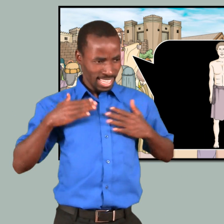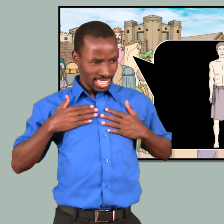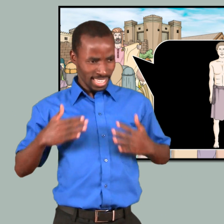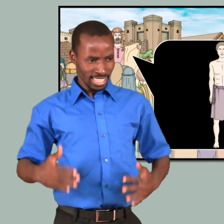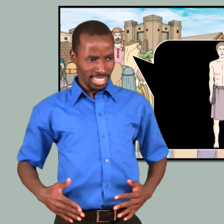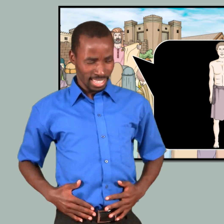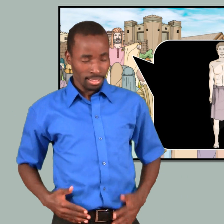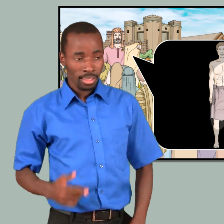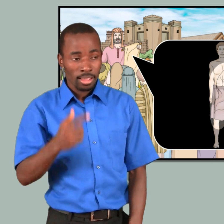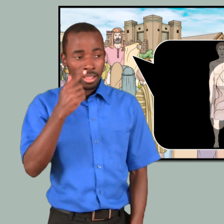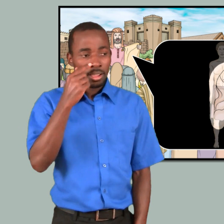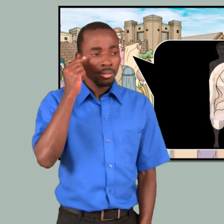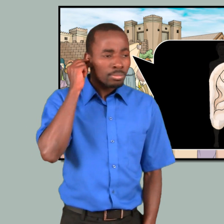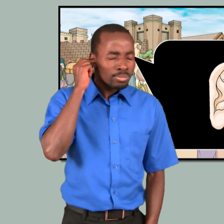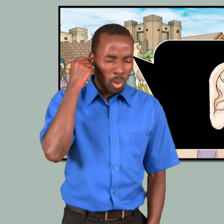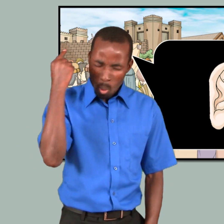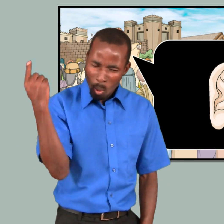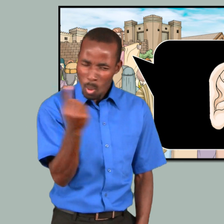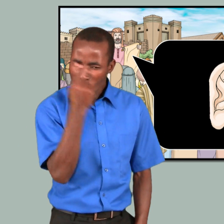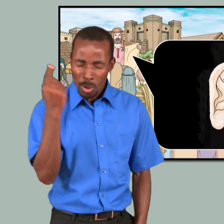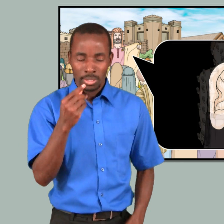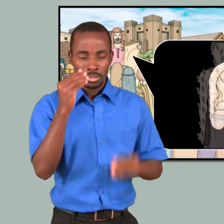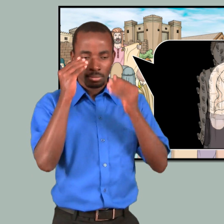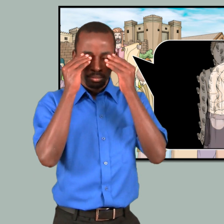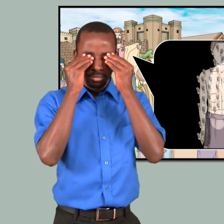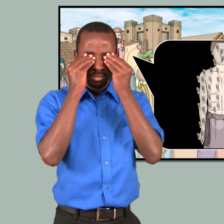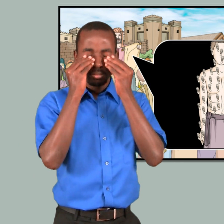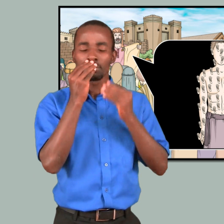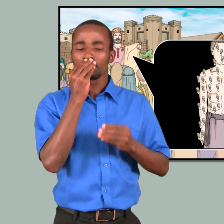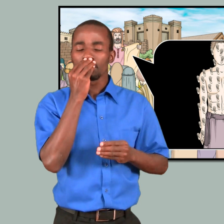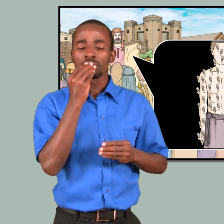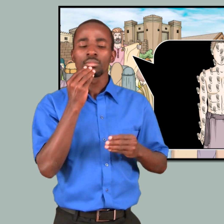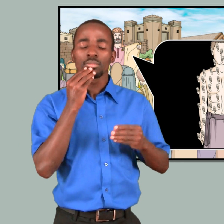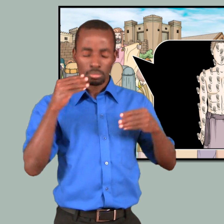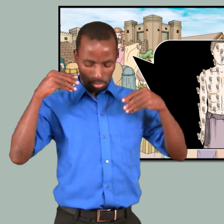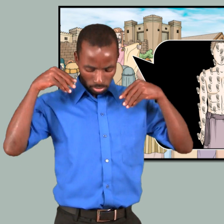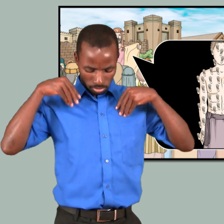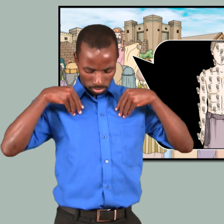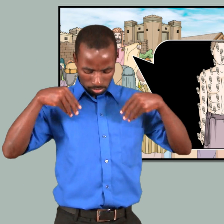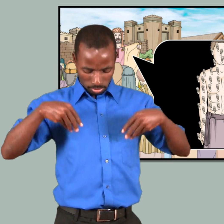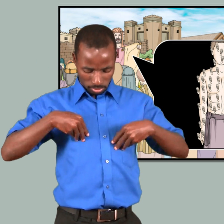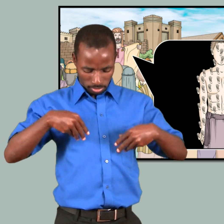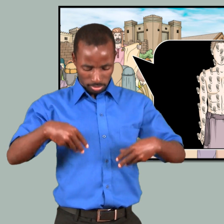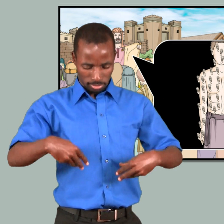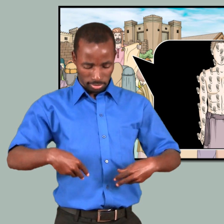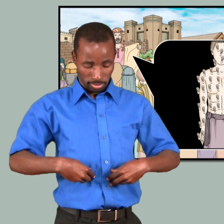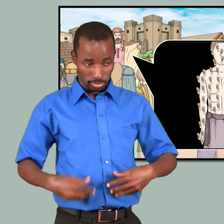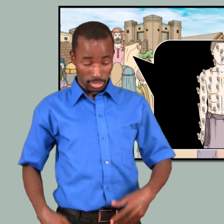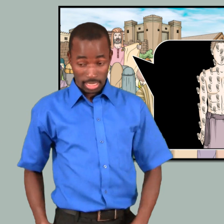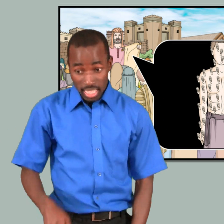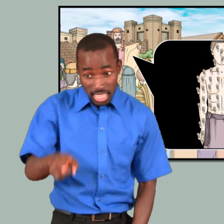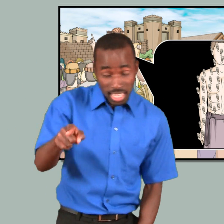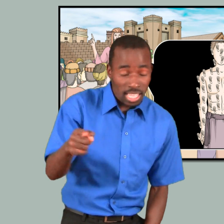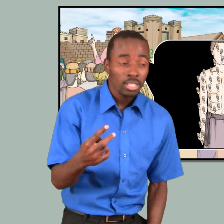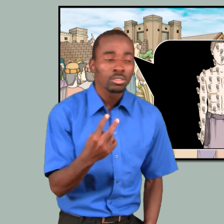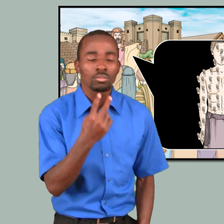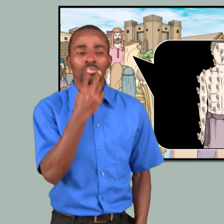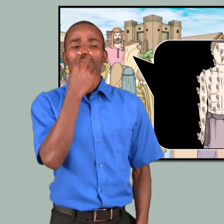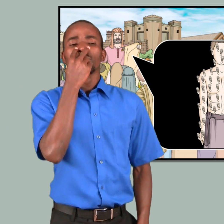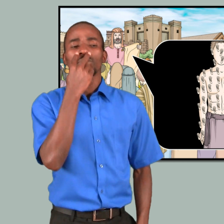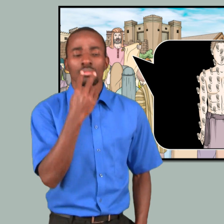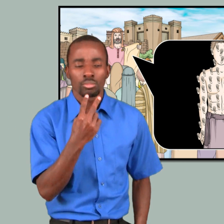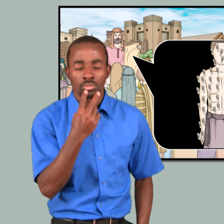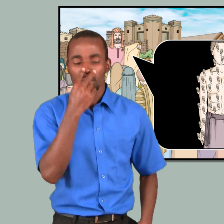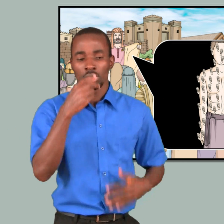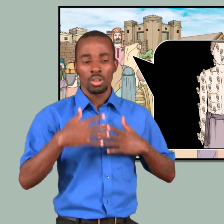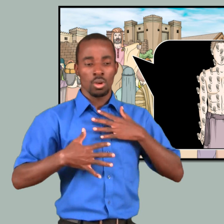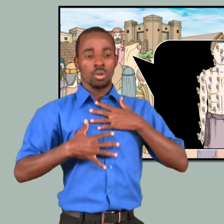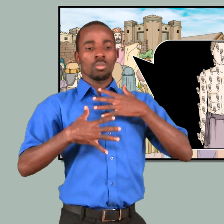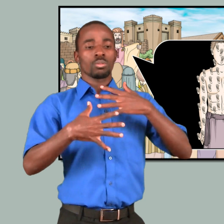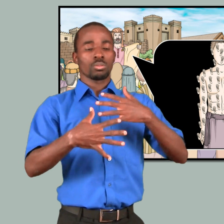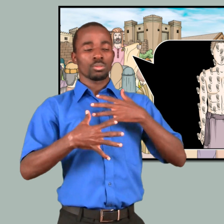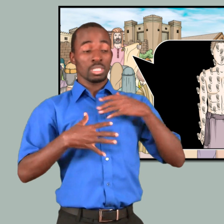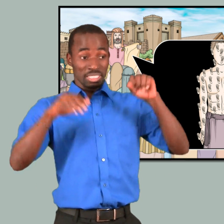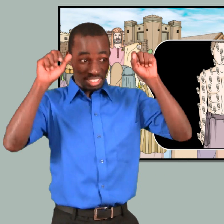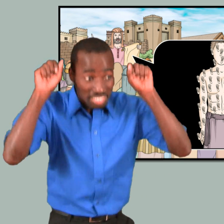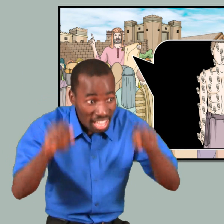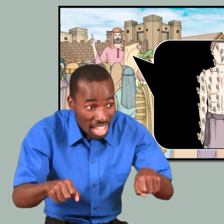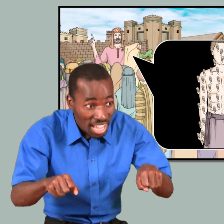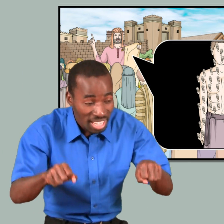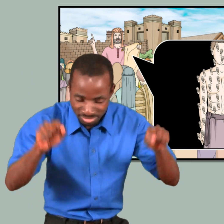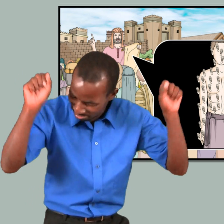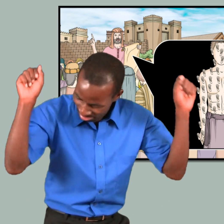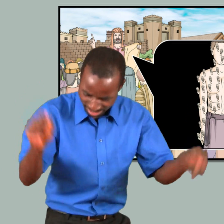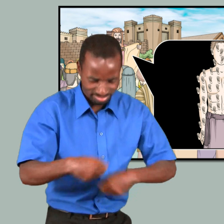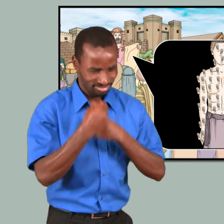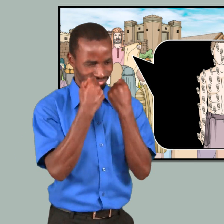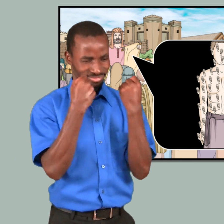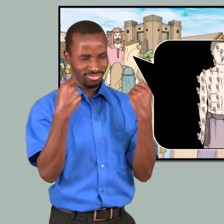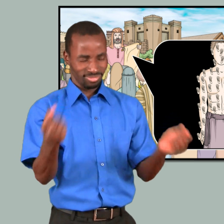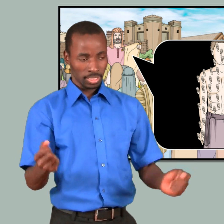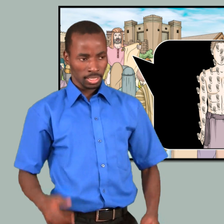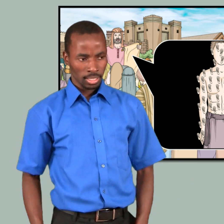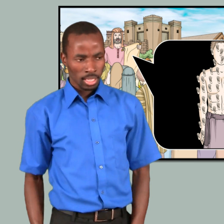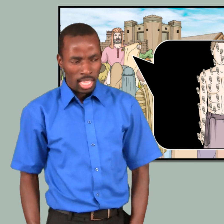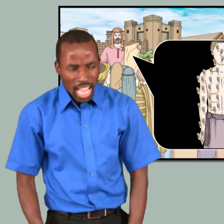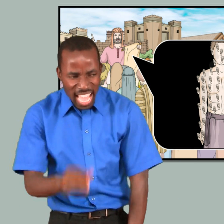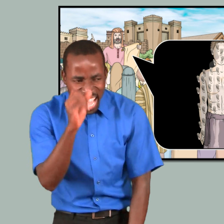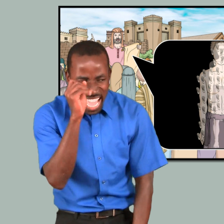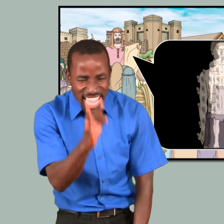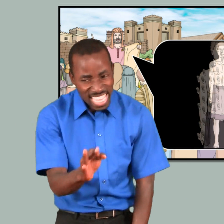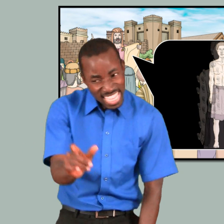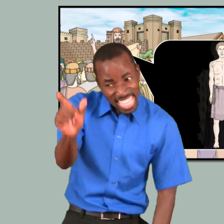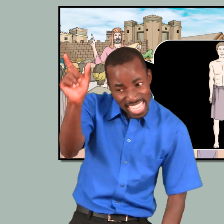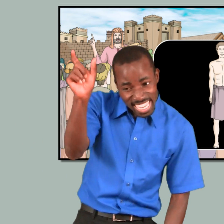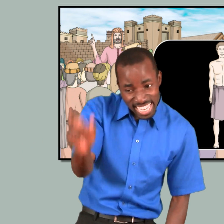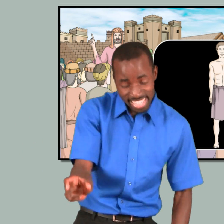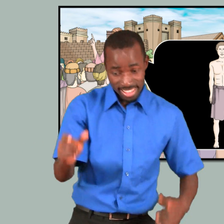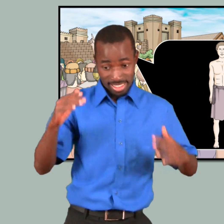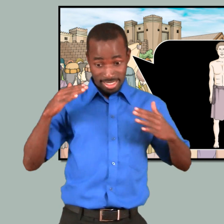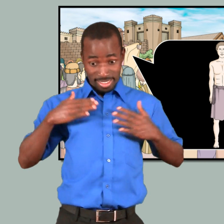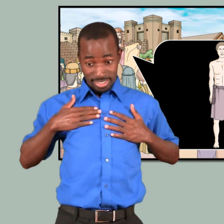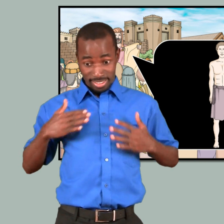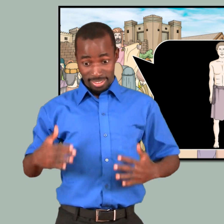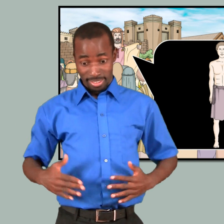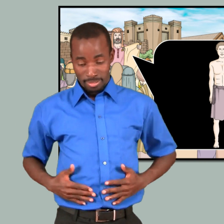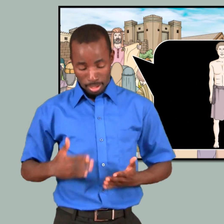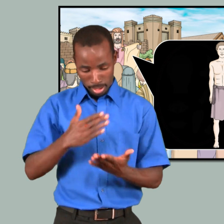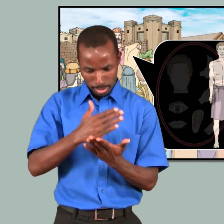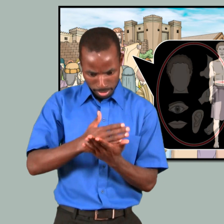If the whole body were an ear, where would the sense of smell be?